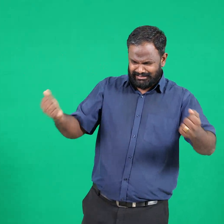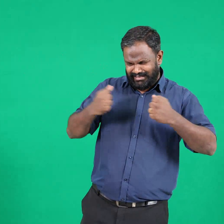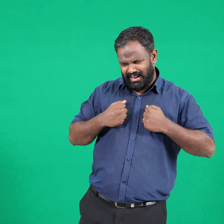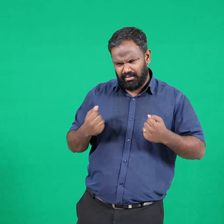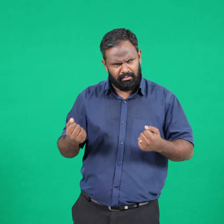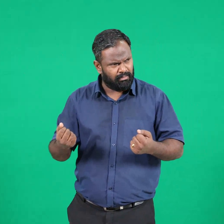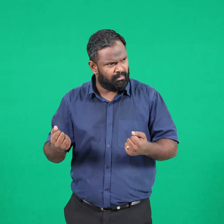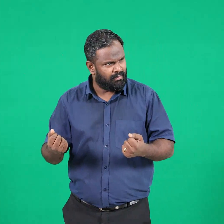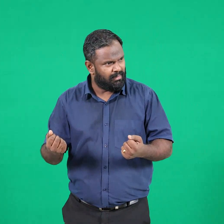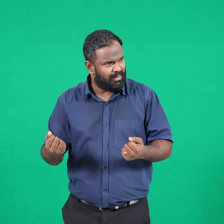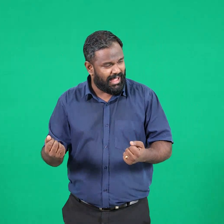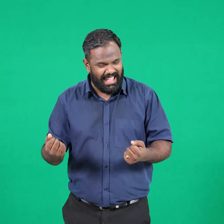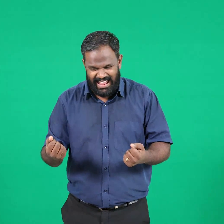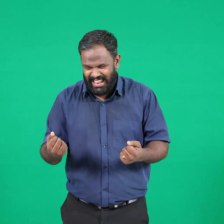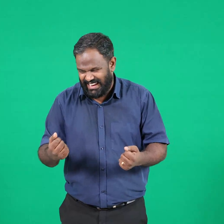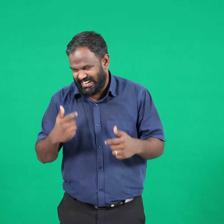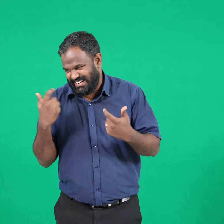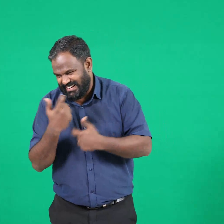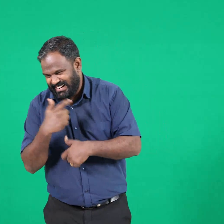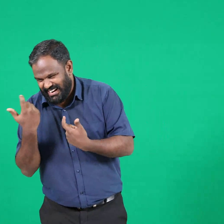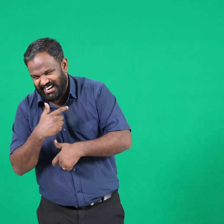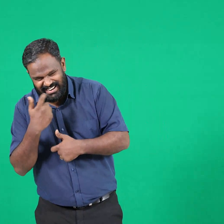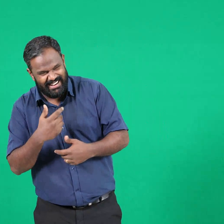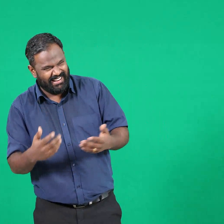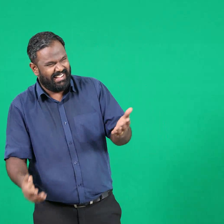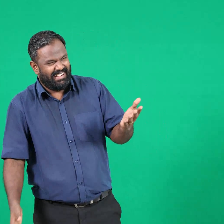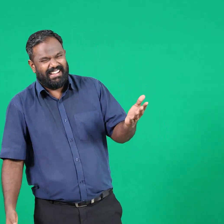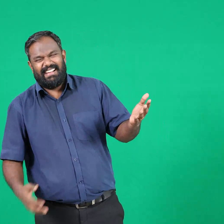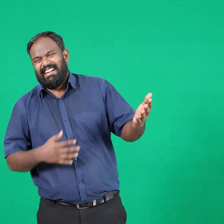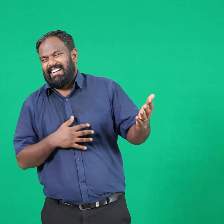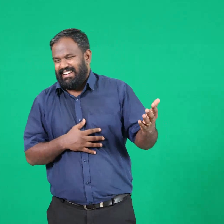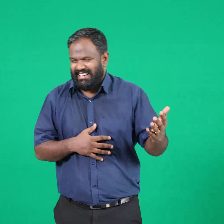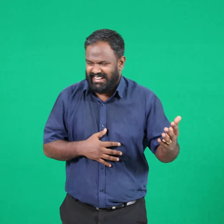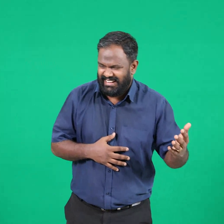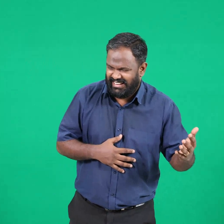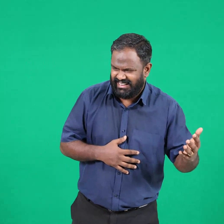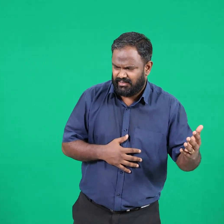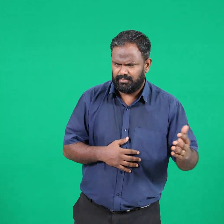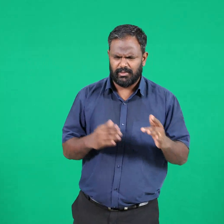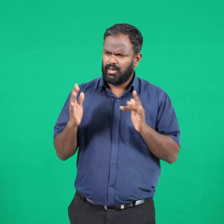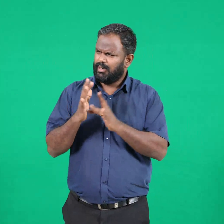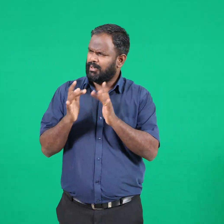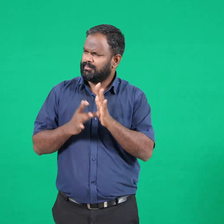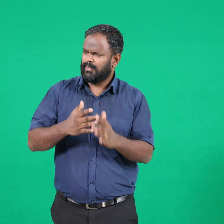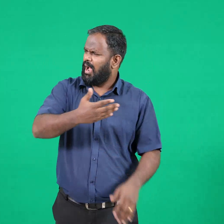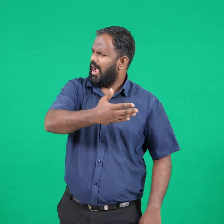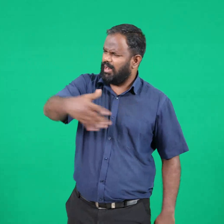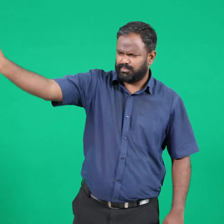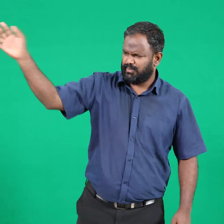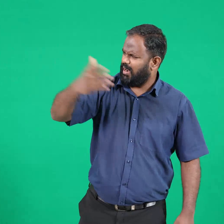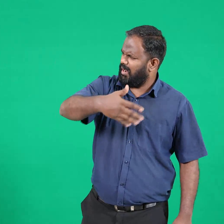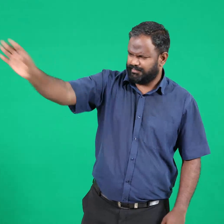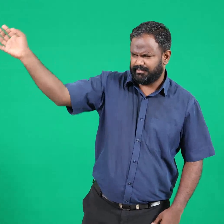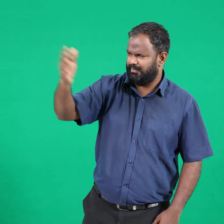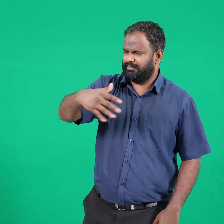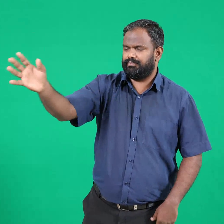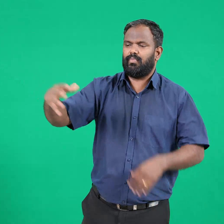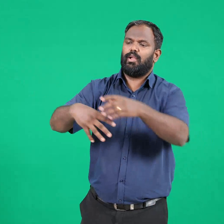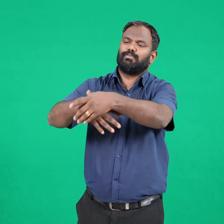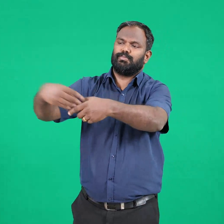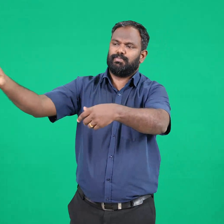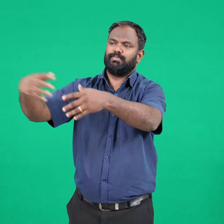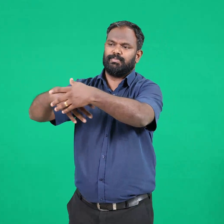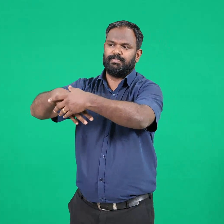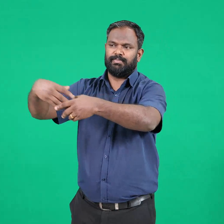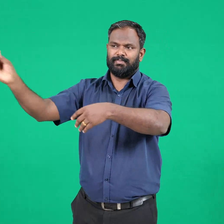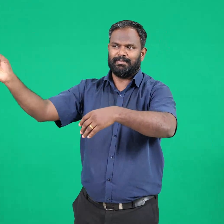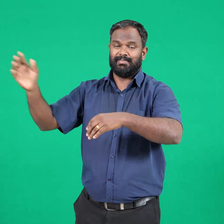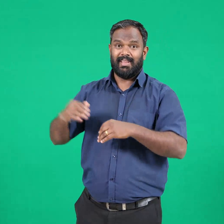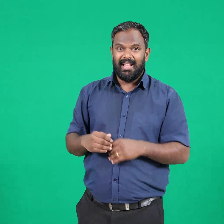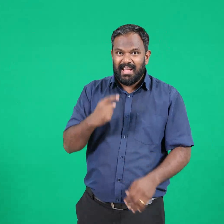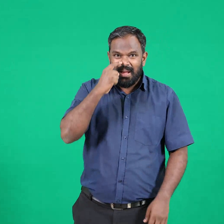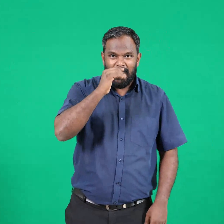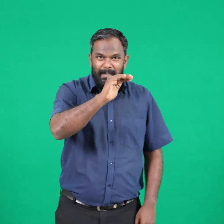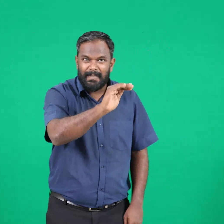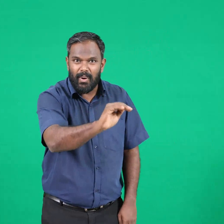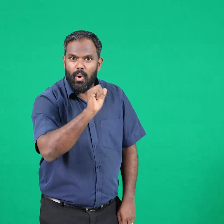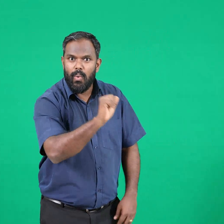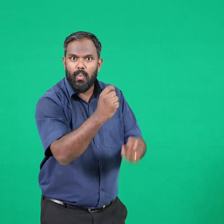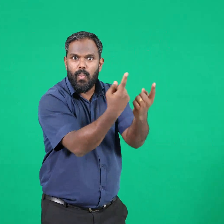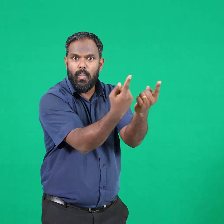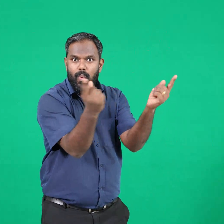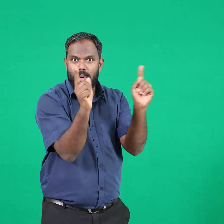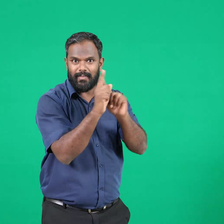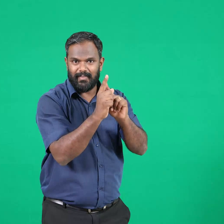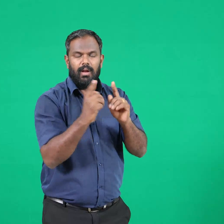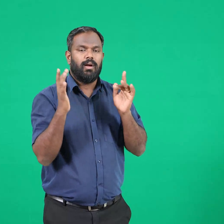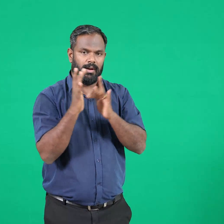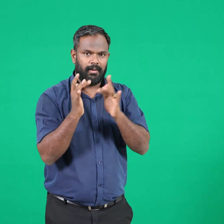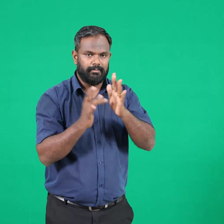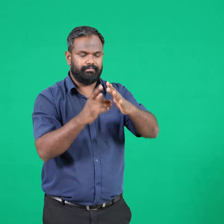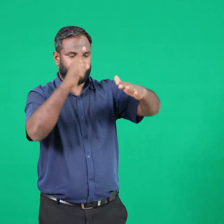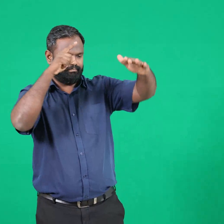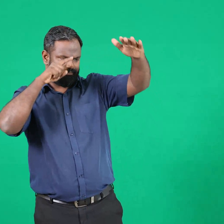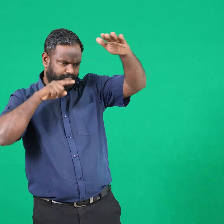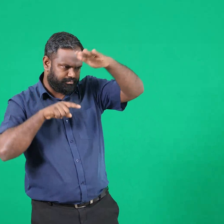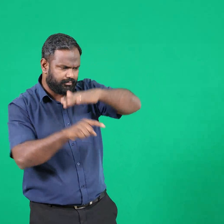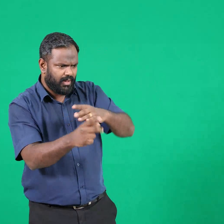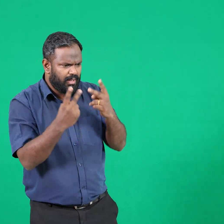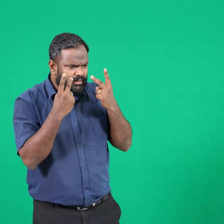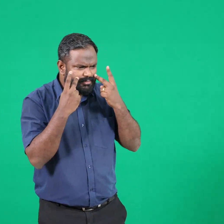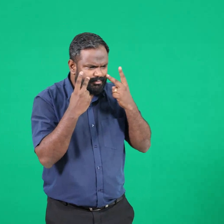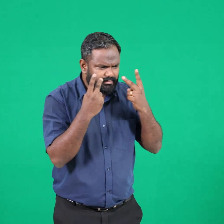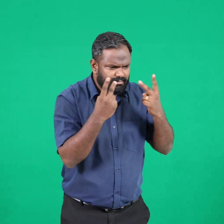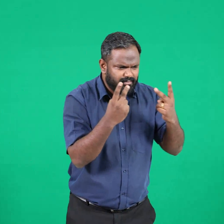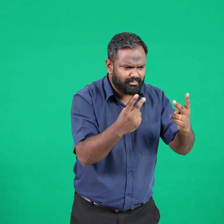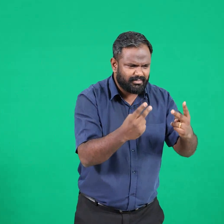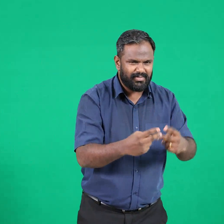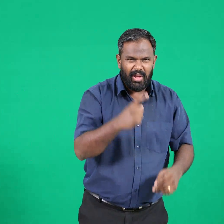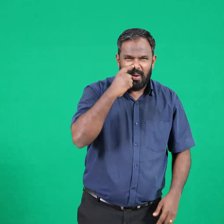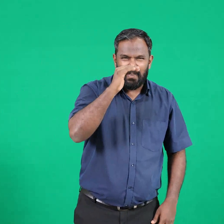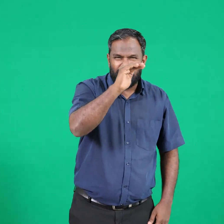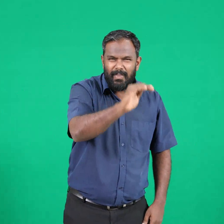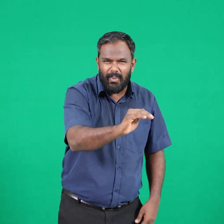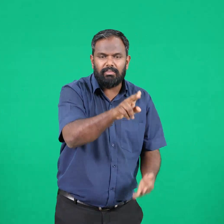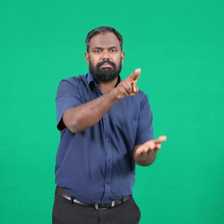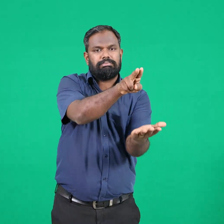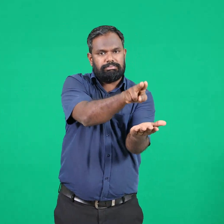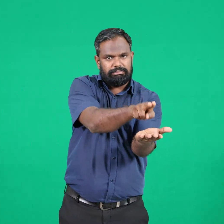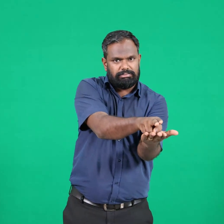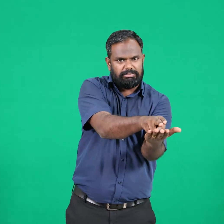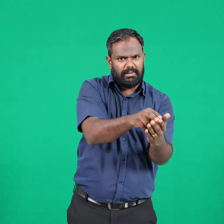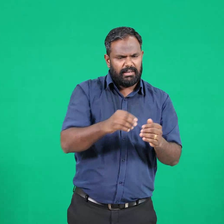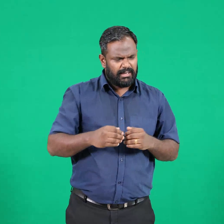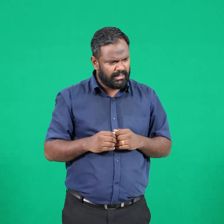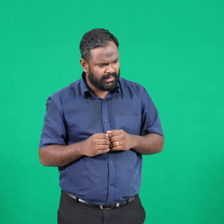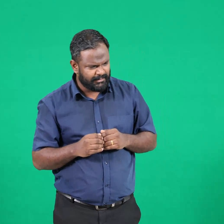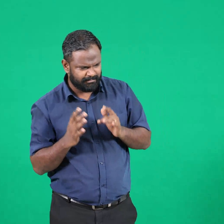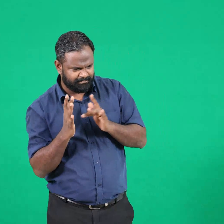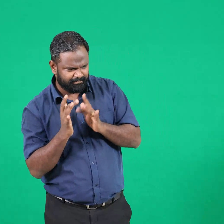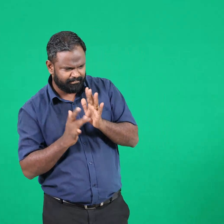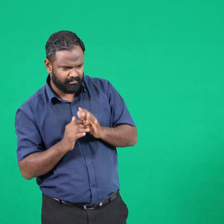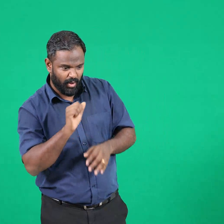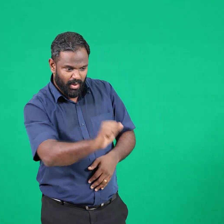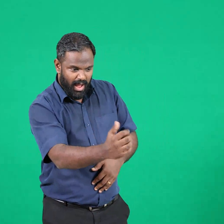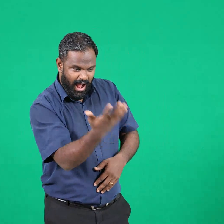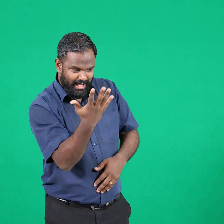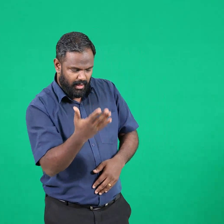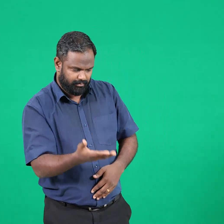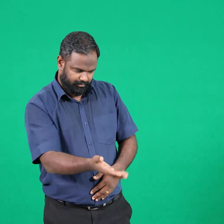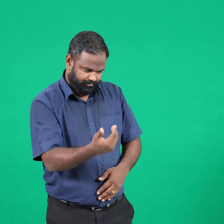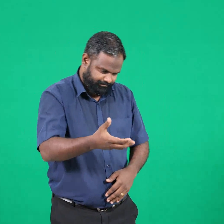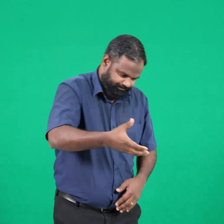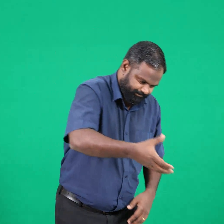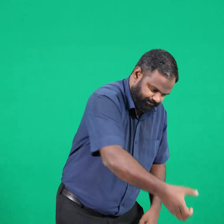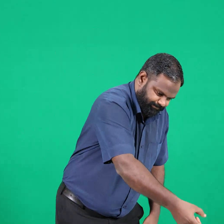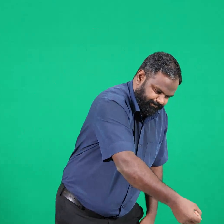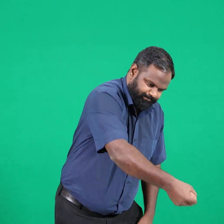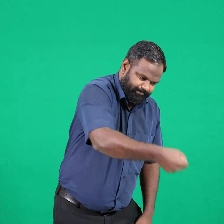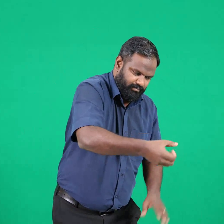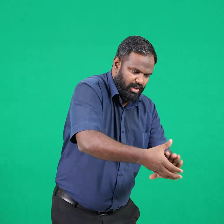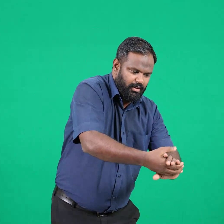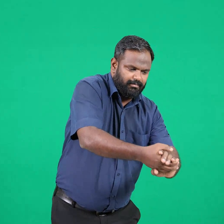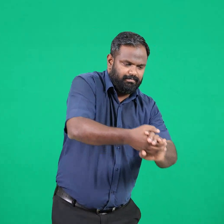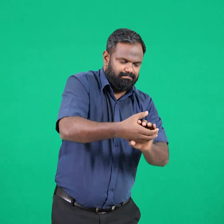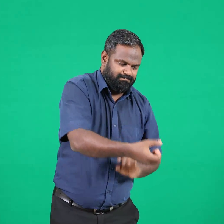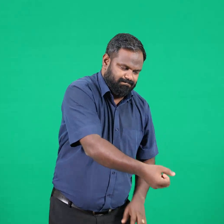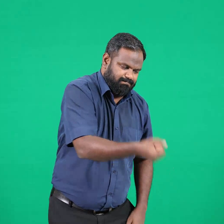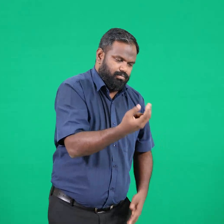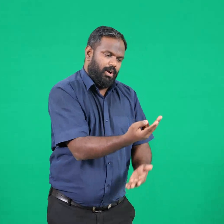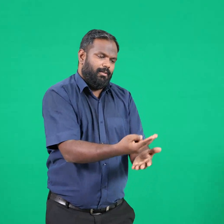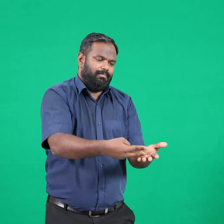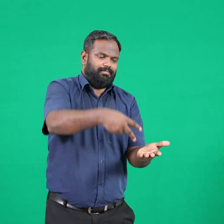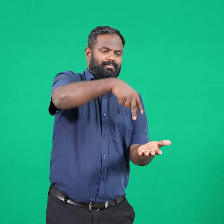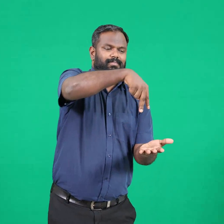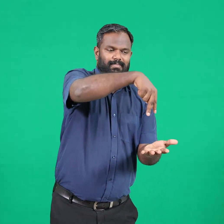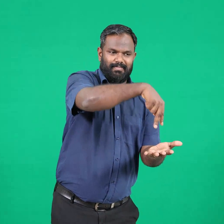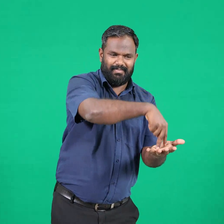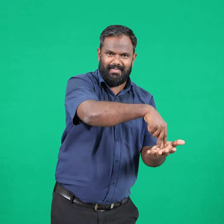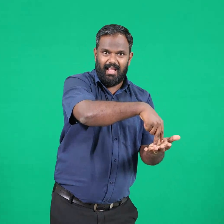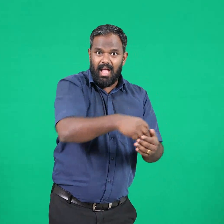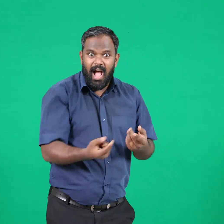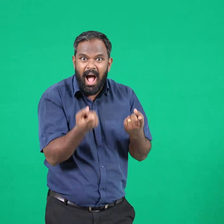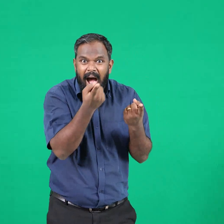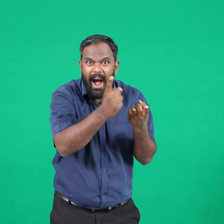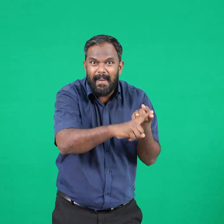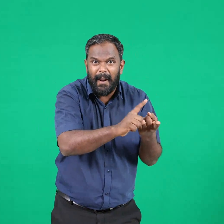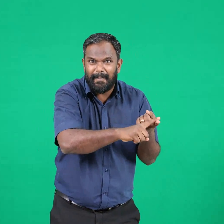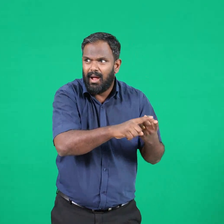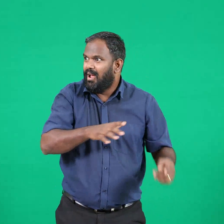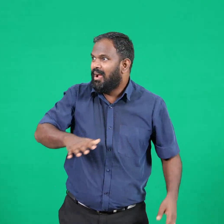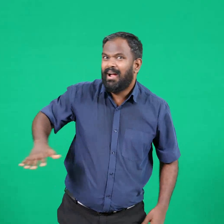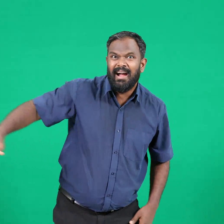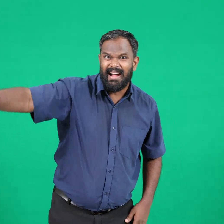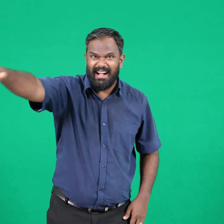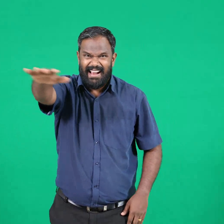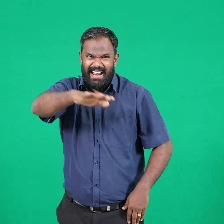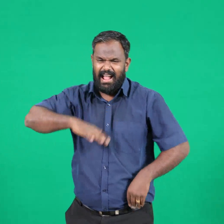After the crowd had been put outside, Jesus went in and took the girl by the hand, and she got up.